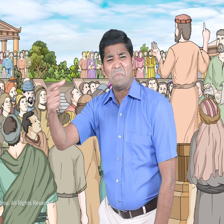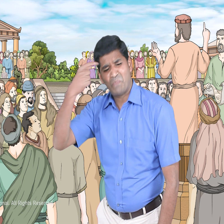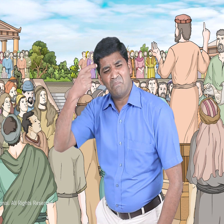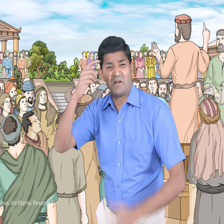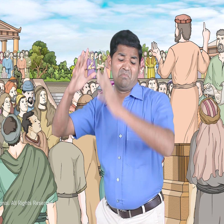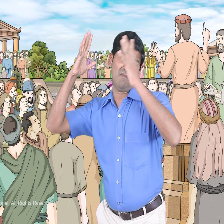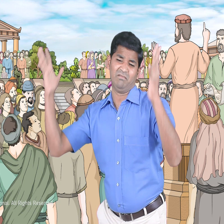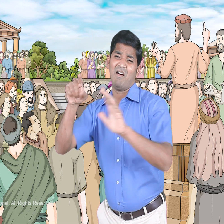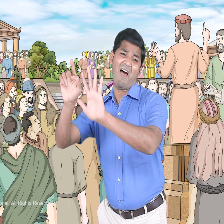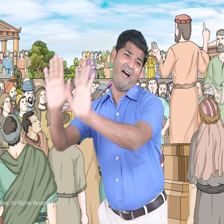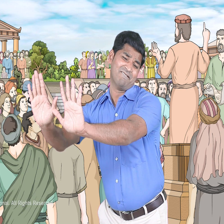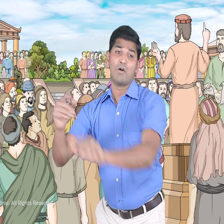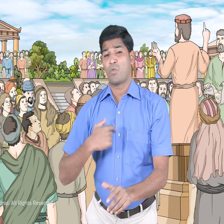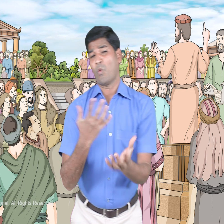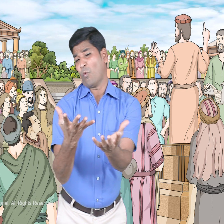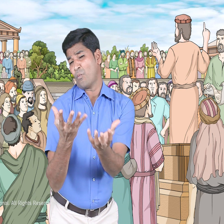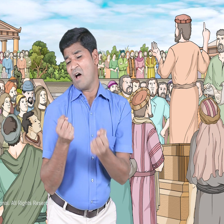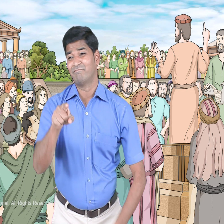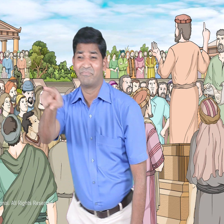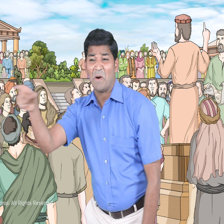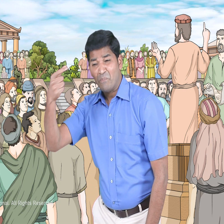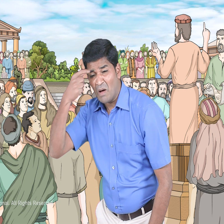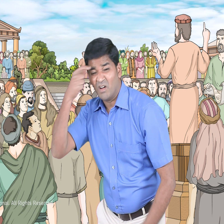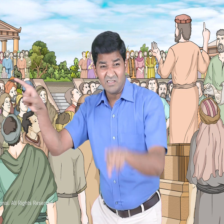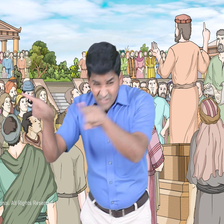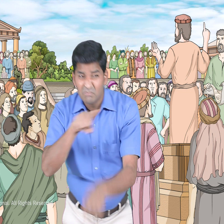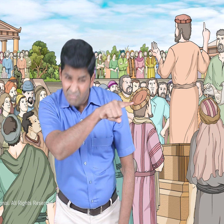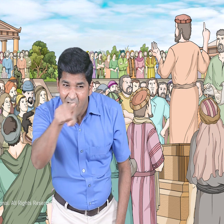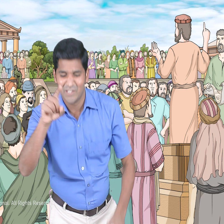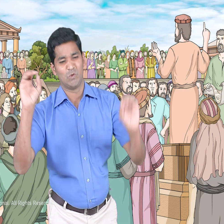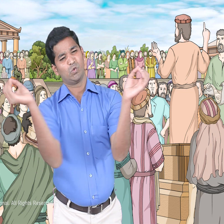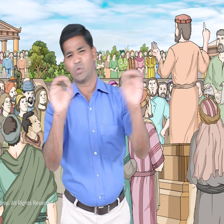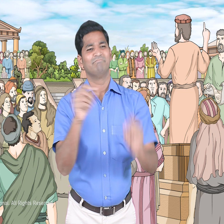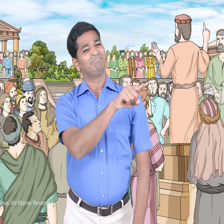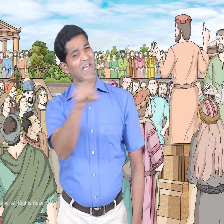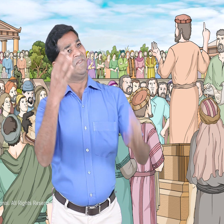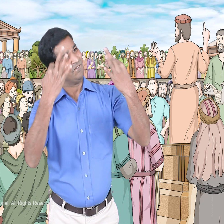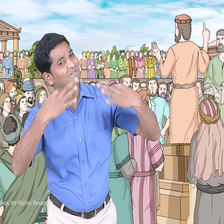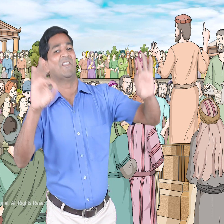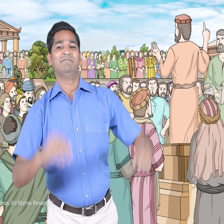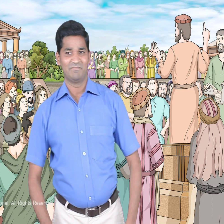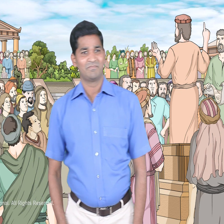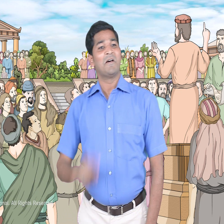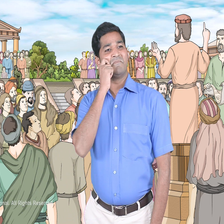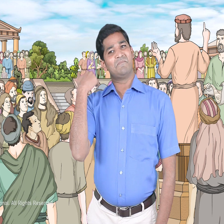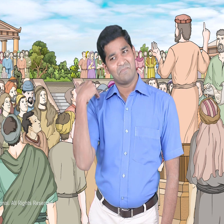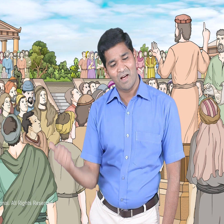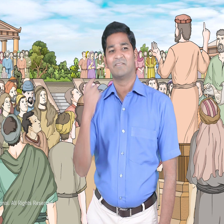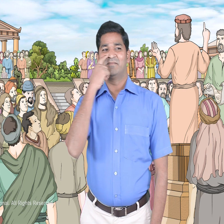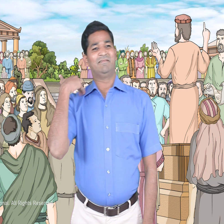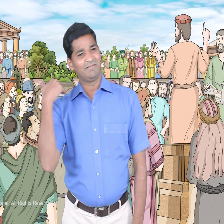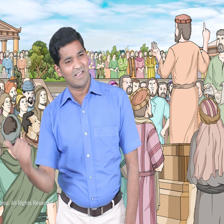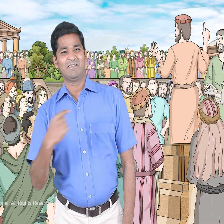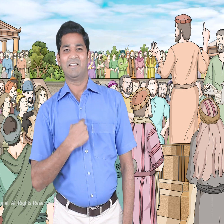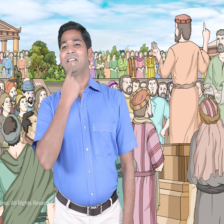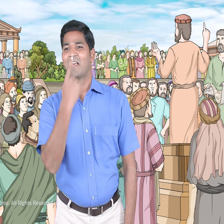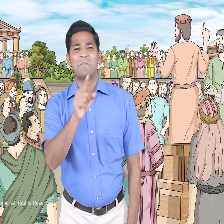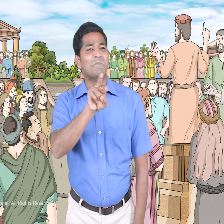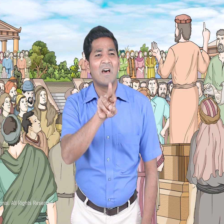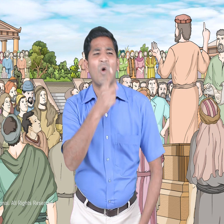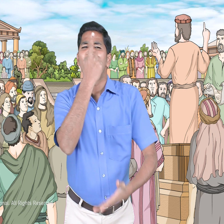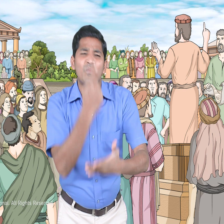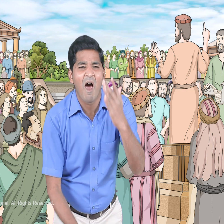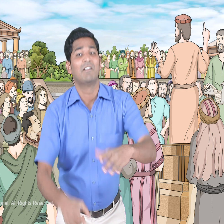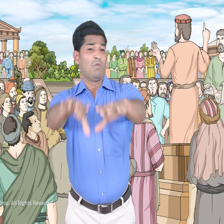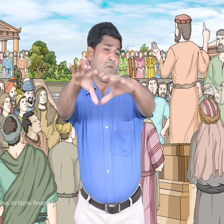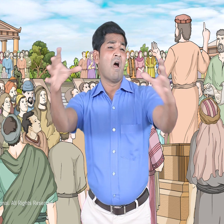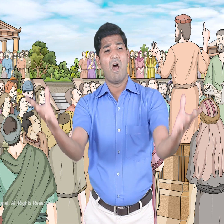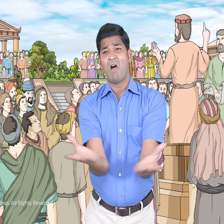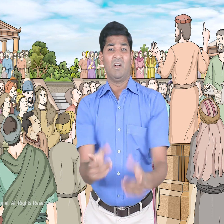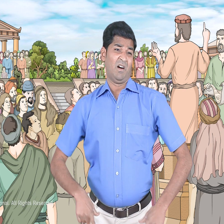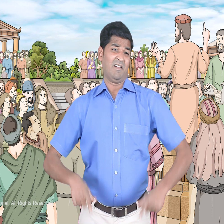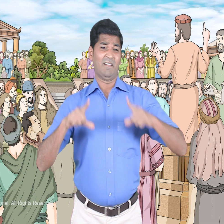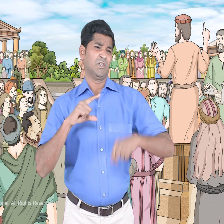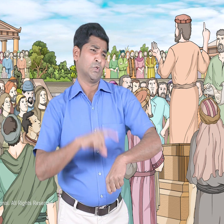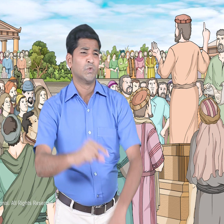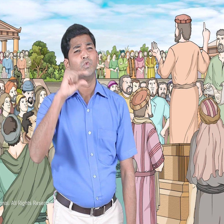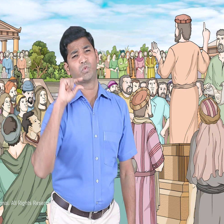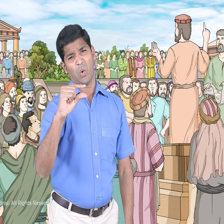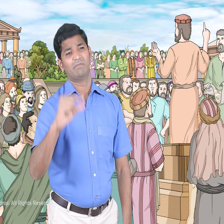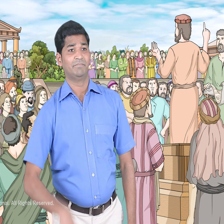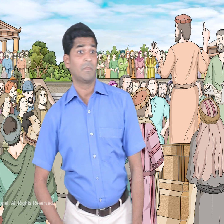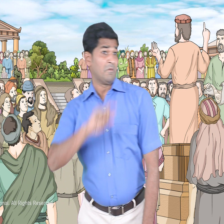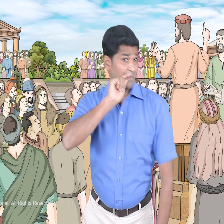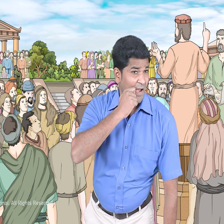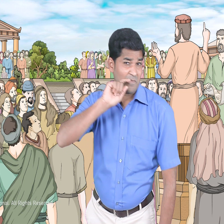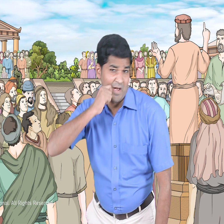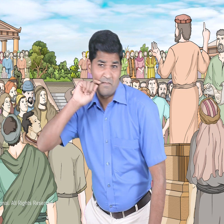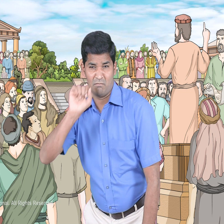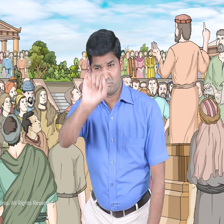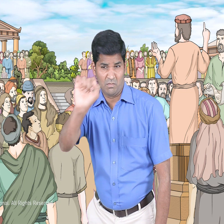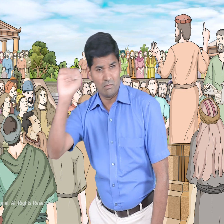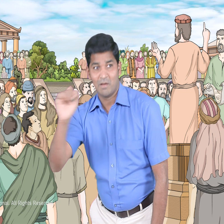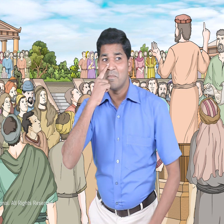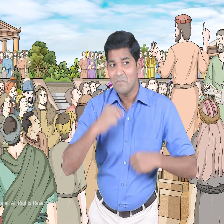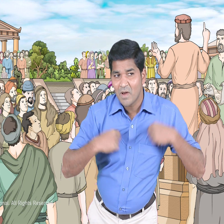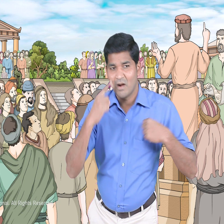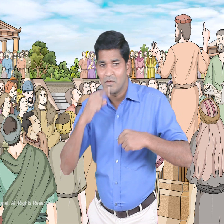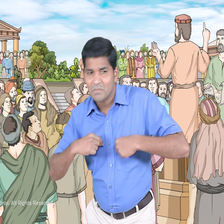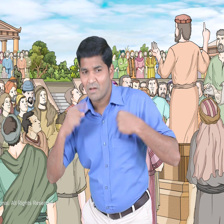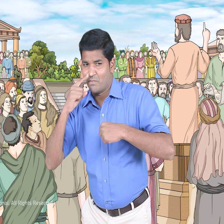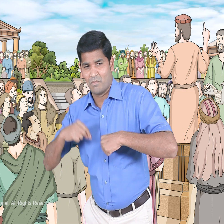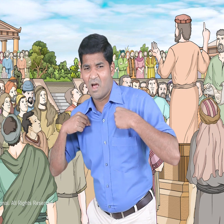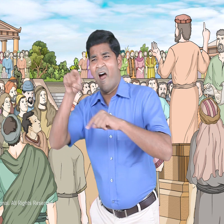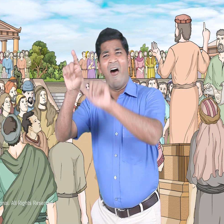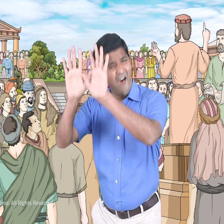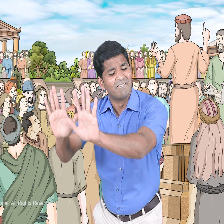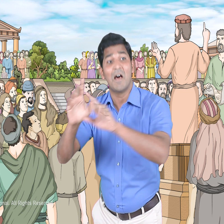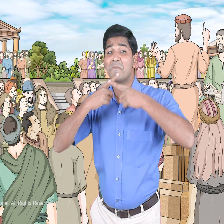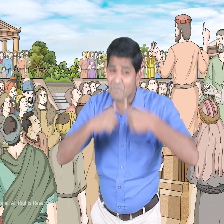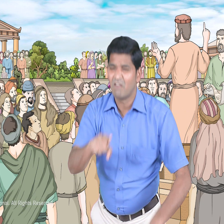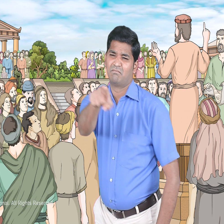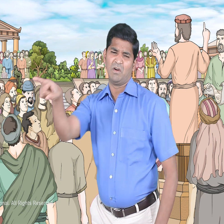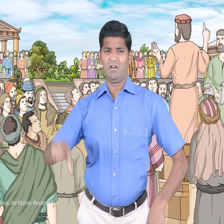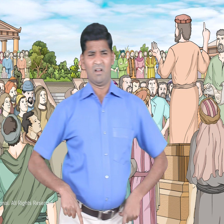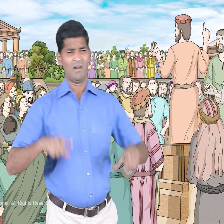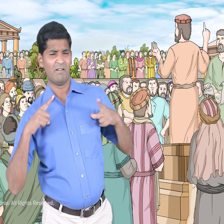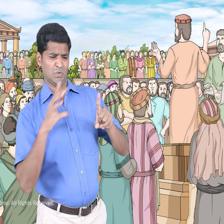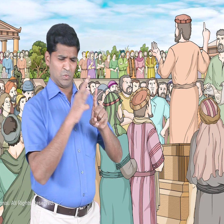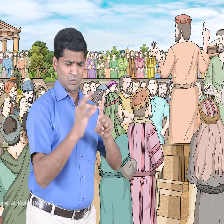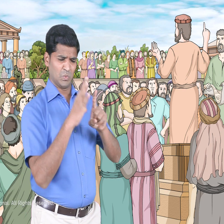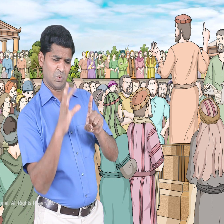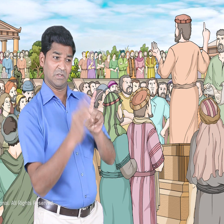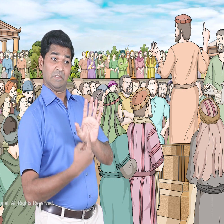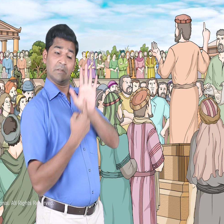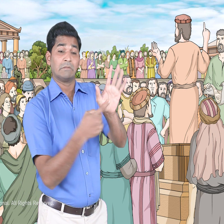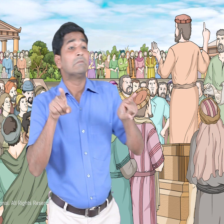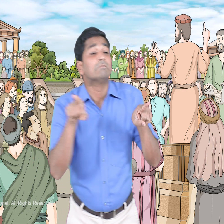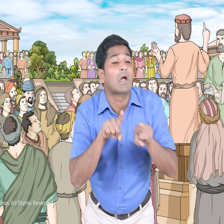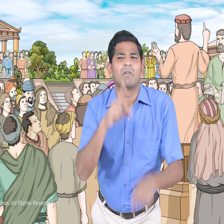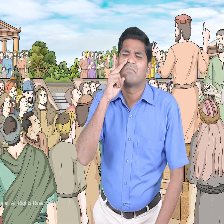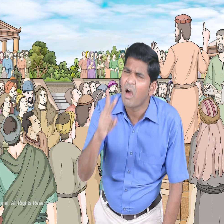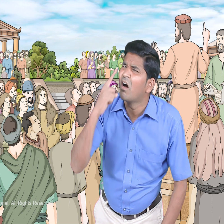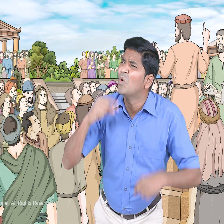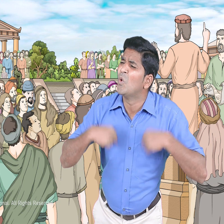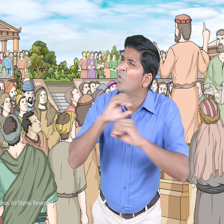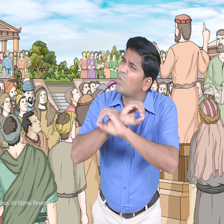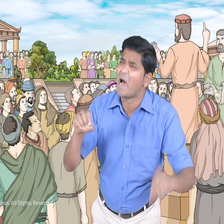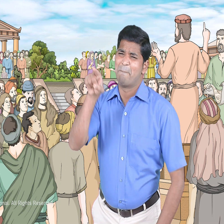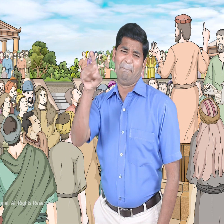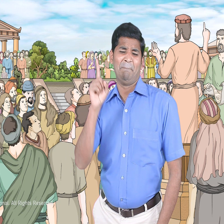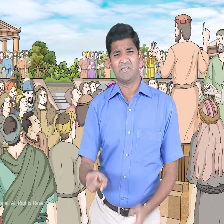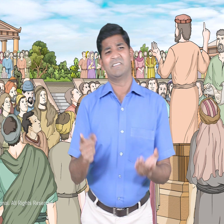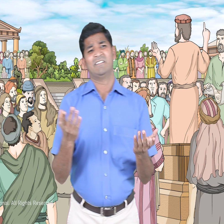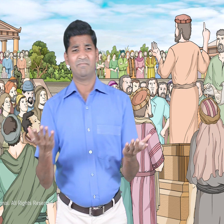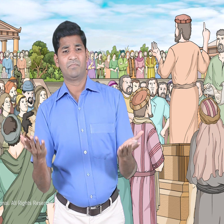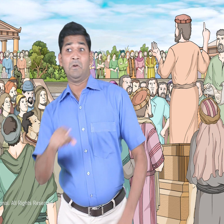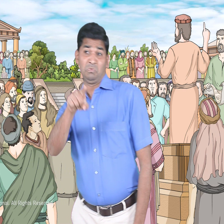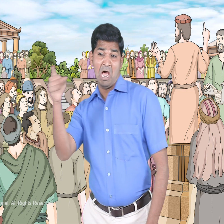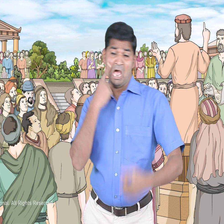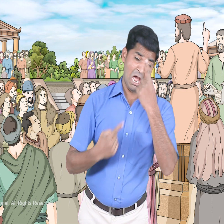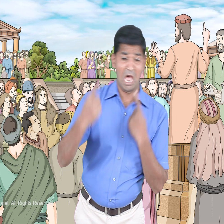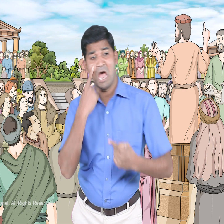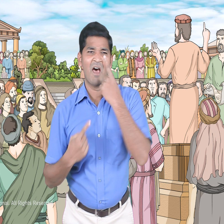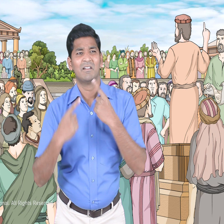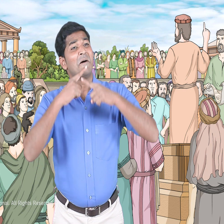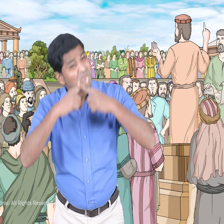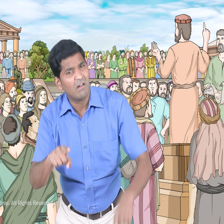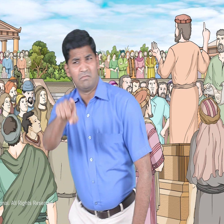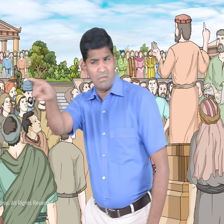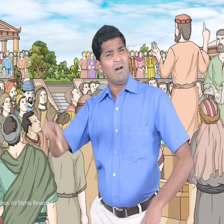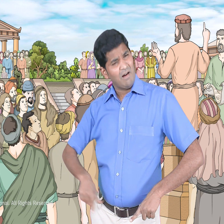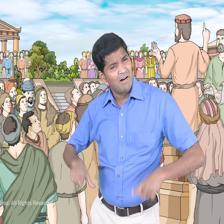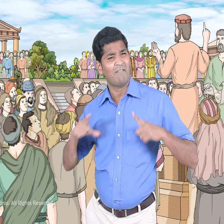But those who marry will face troubles in this life, and I want to spare you this. What I am saying, brothers, is that the time is short.